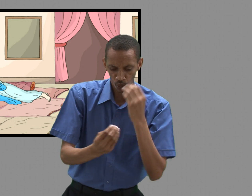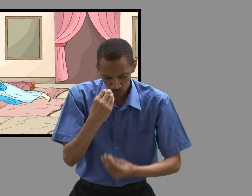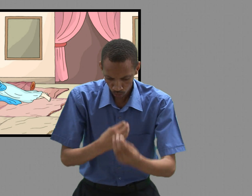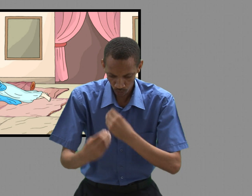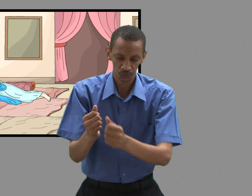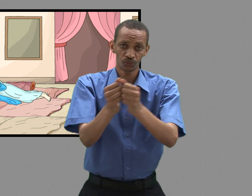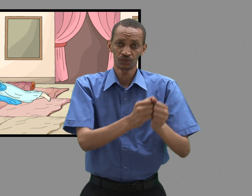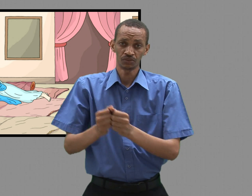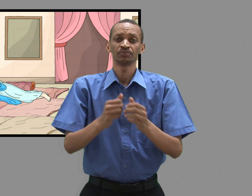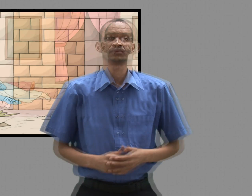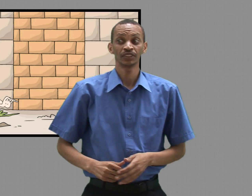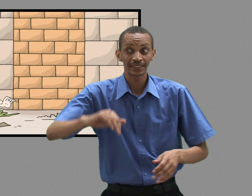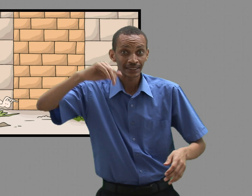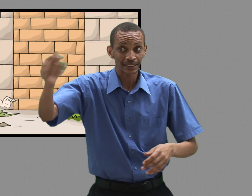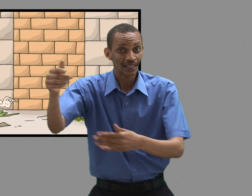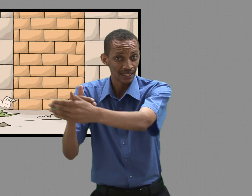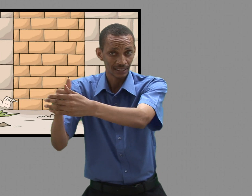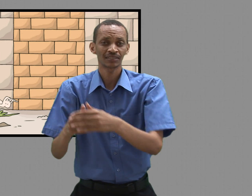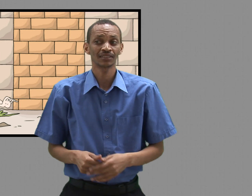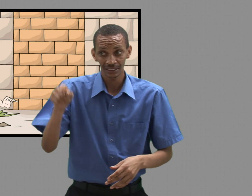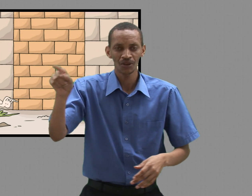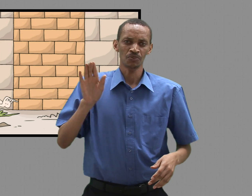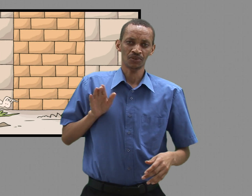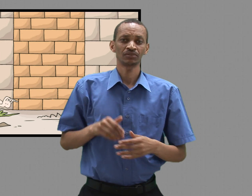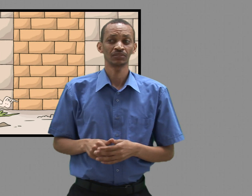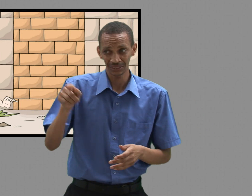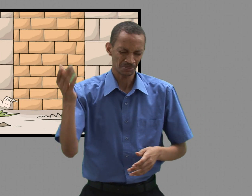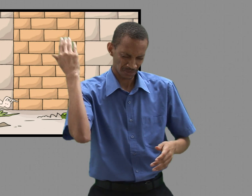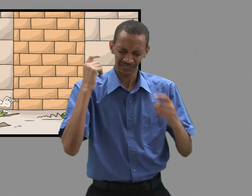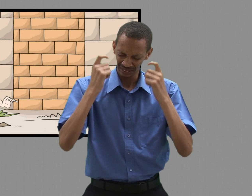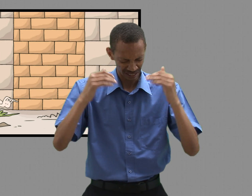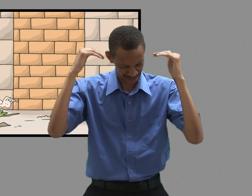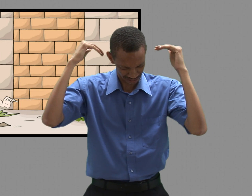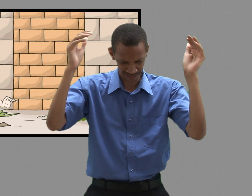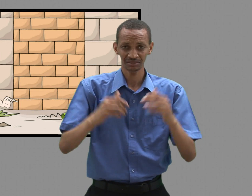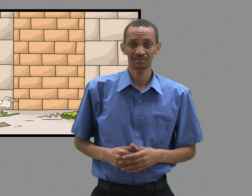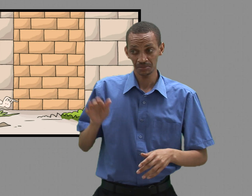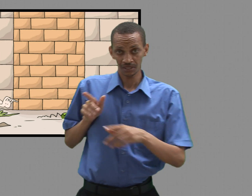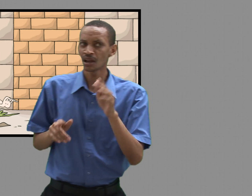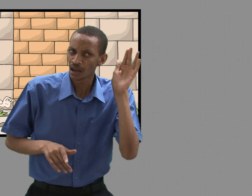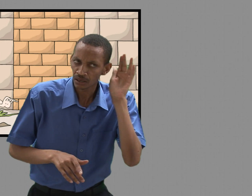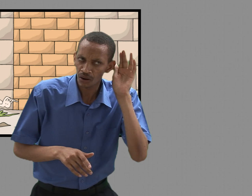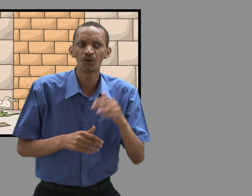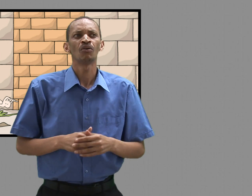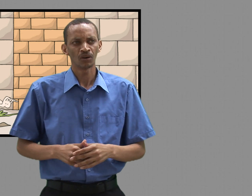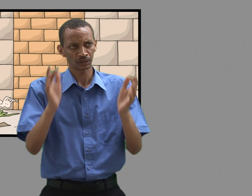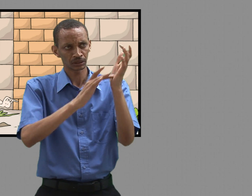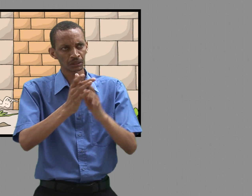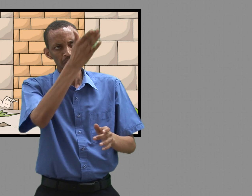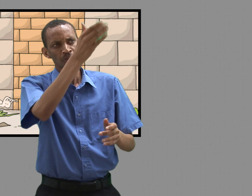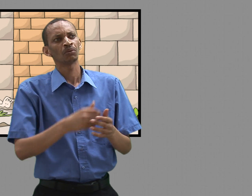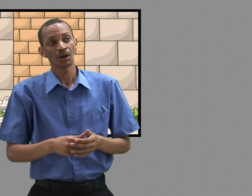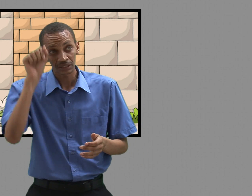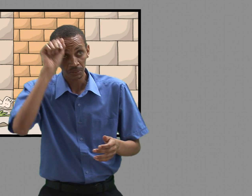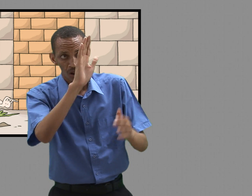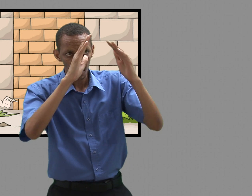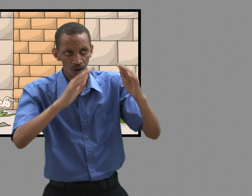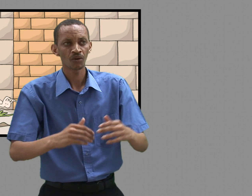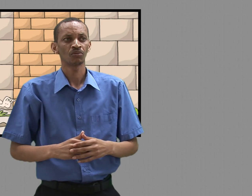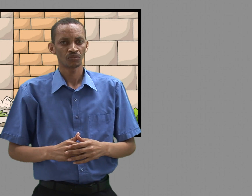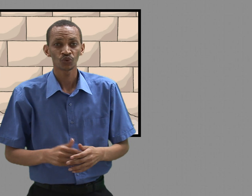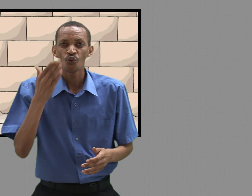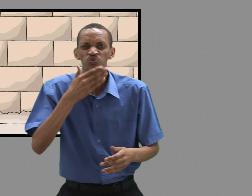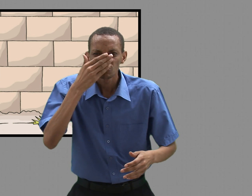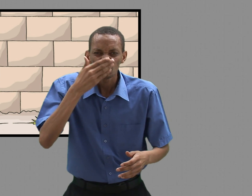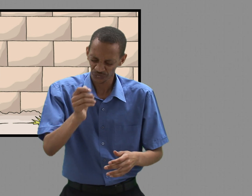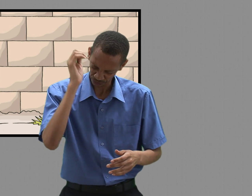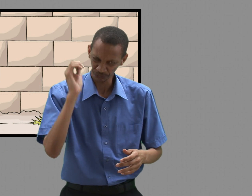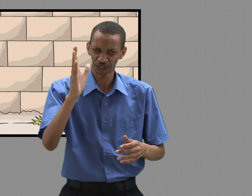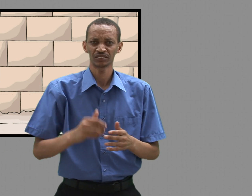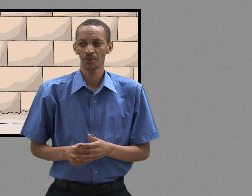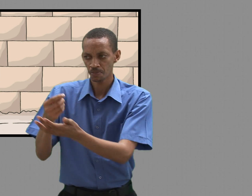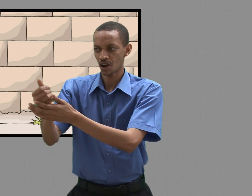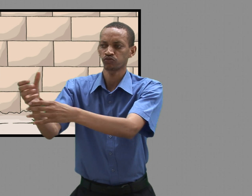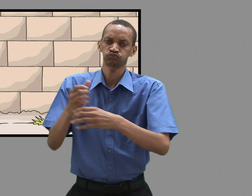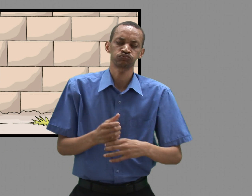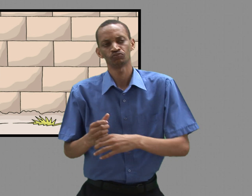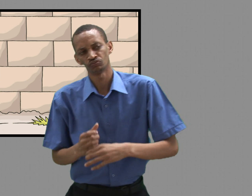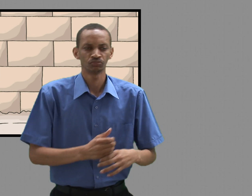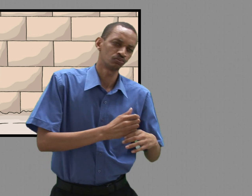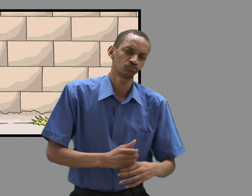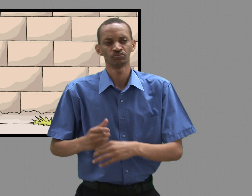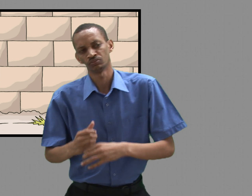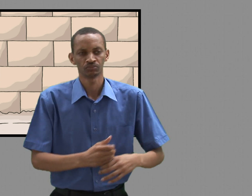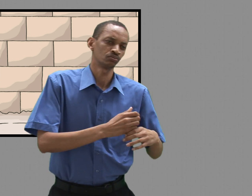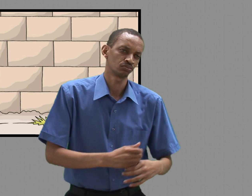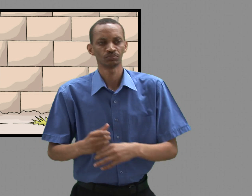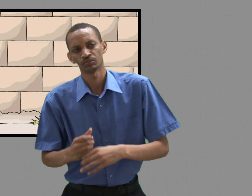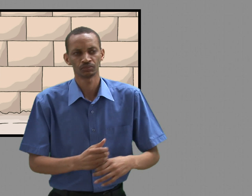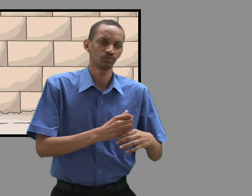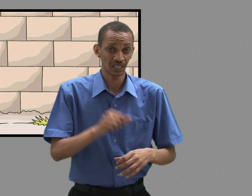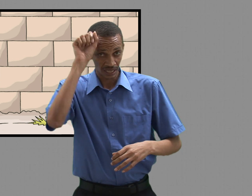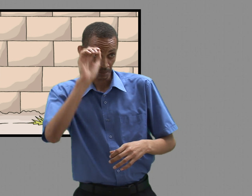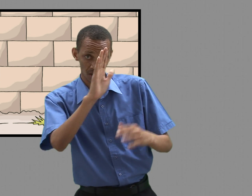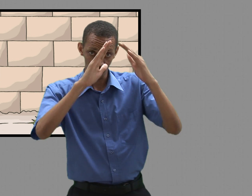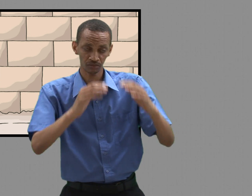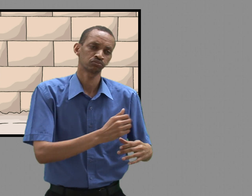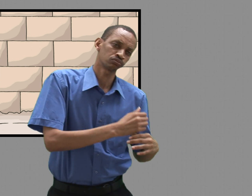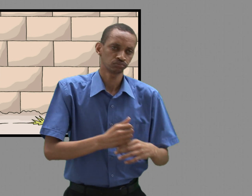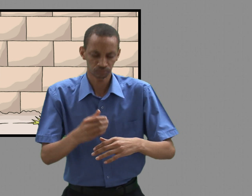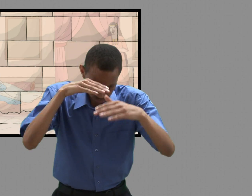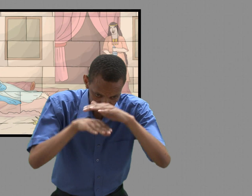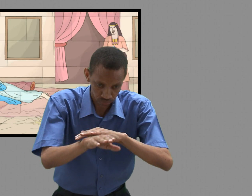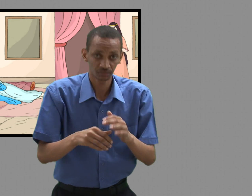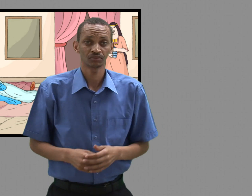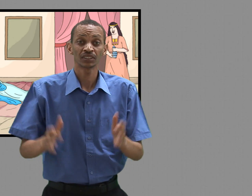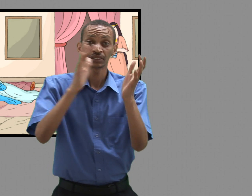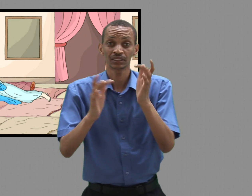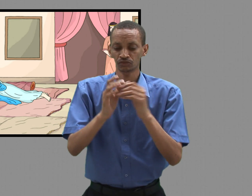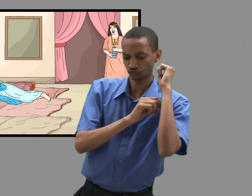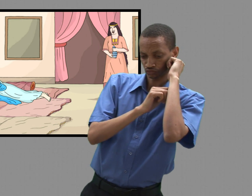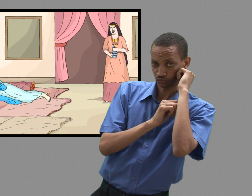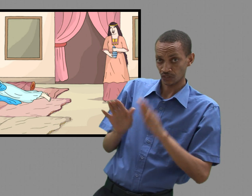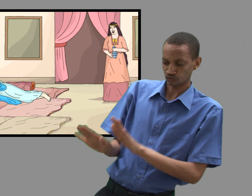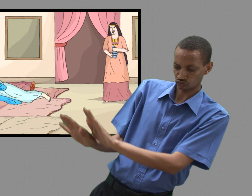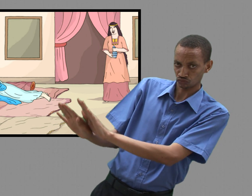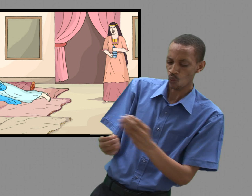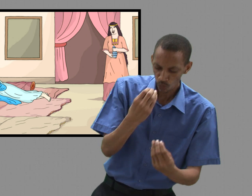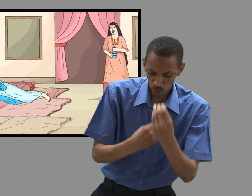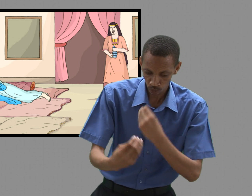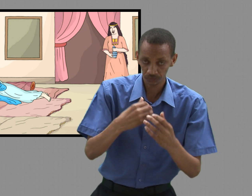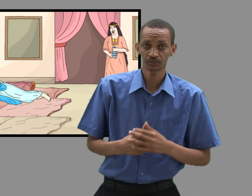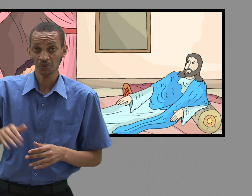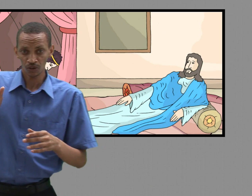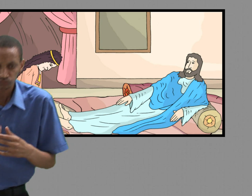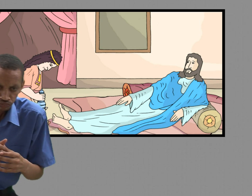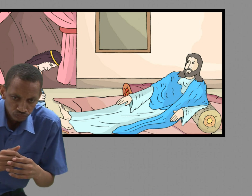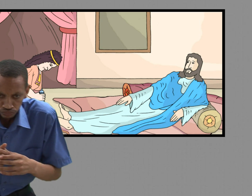When a sinful woman from that town learned that Jesus was dining there, she brought an alabaster jar of perfume.